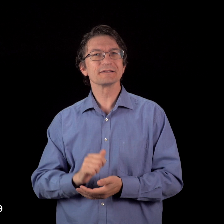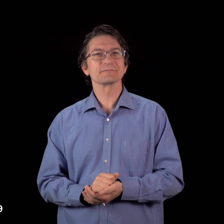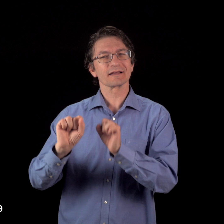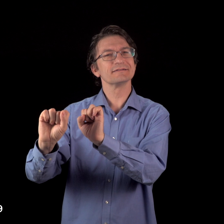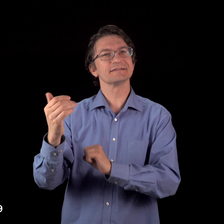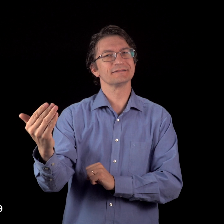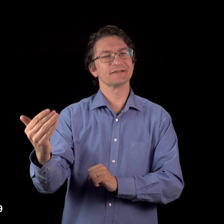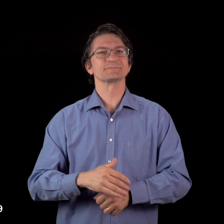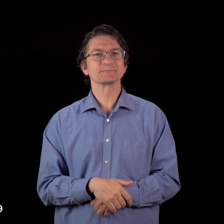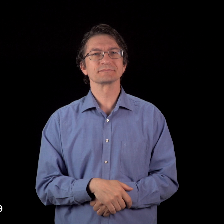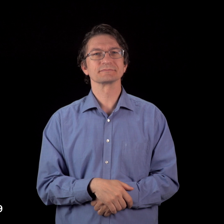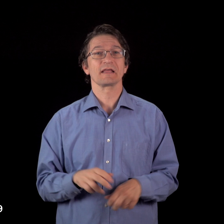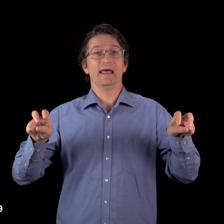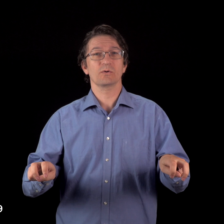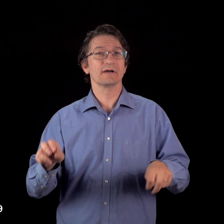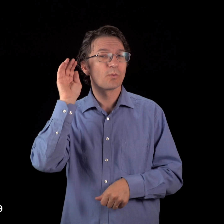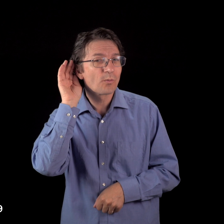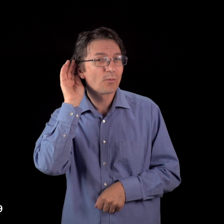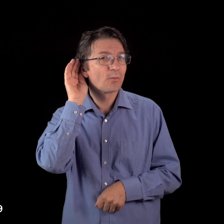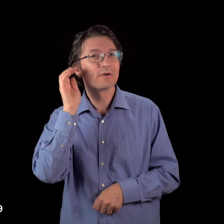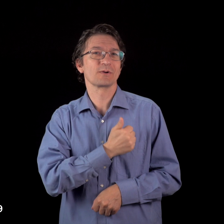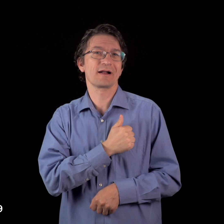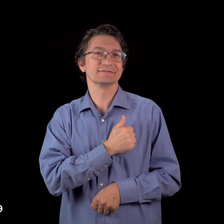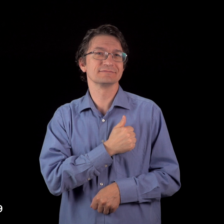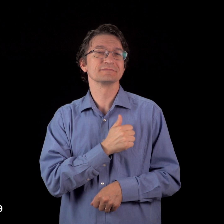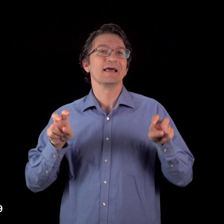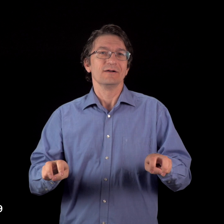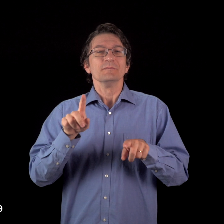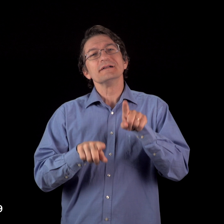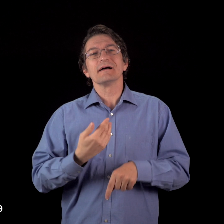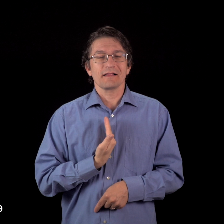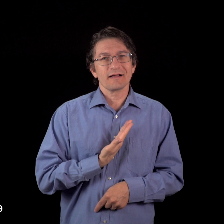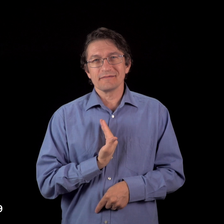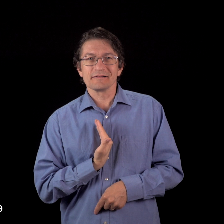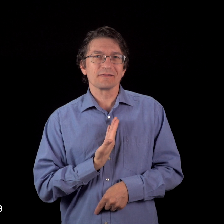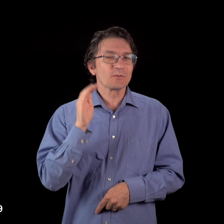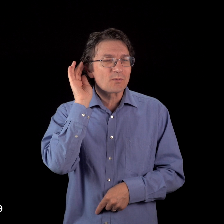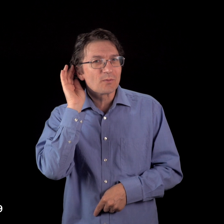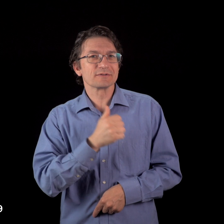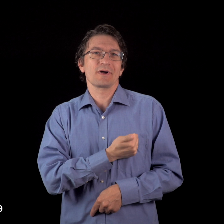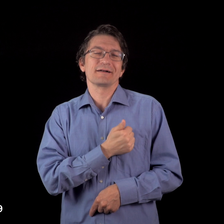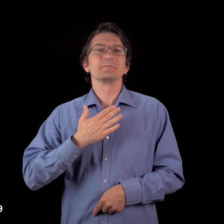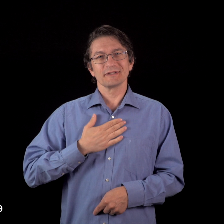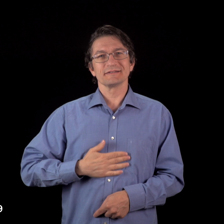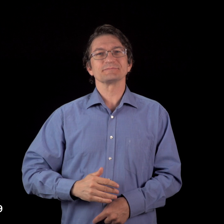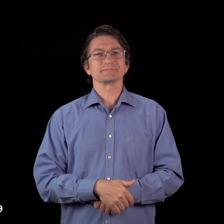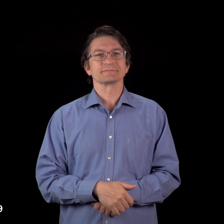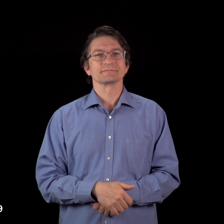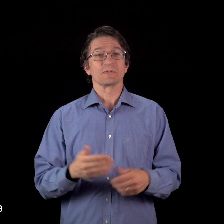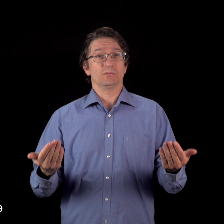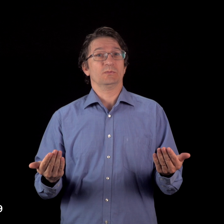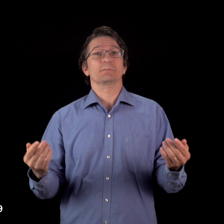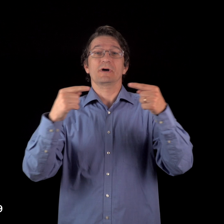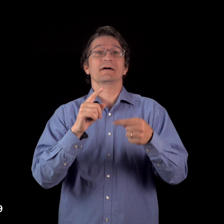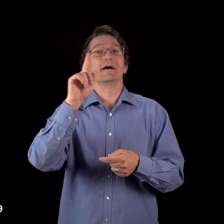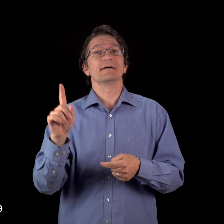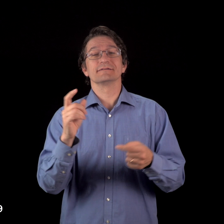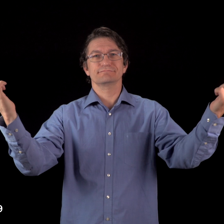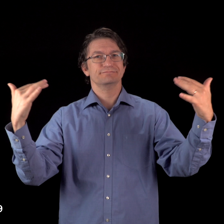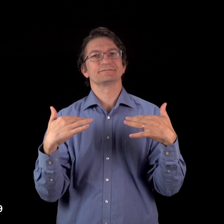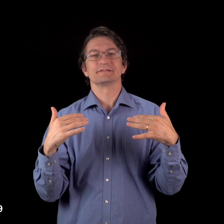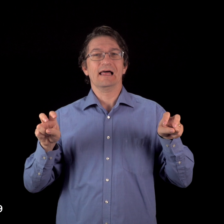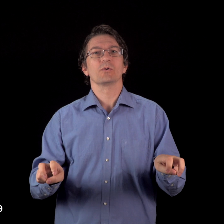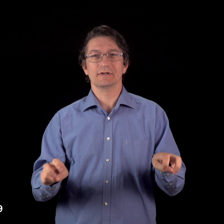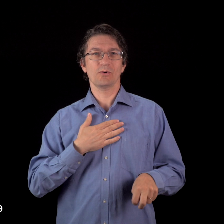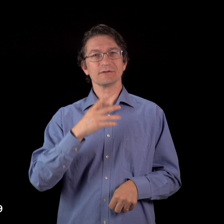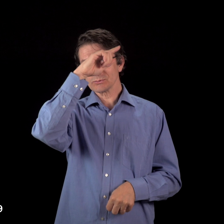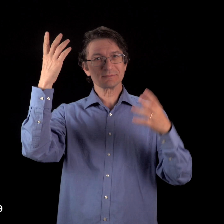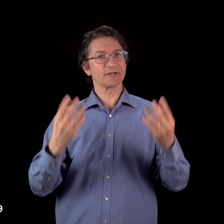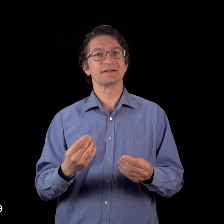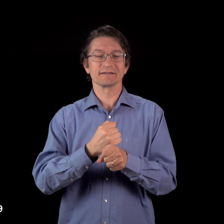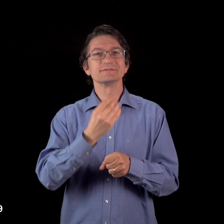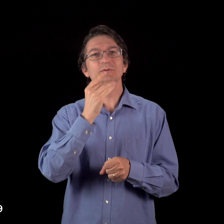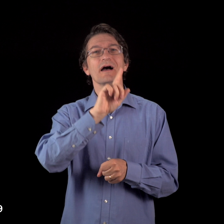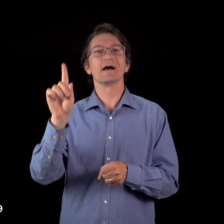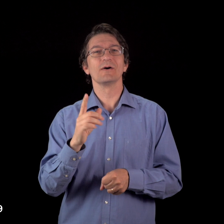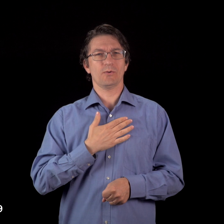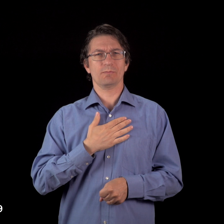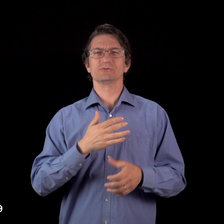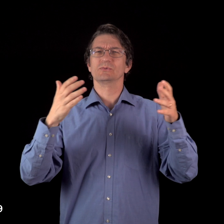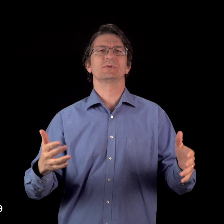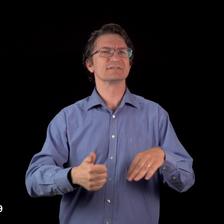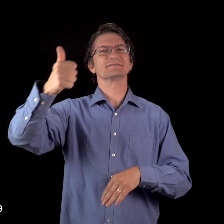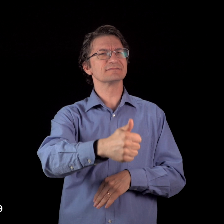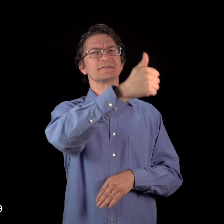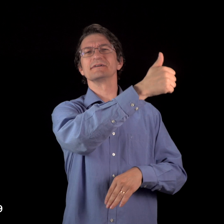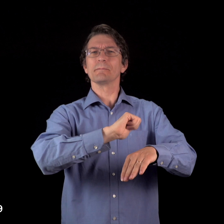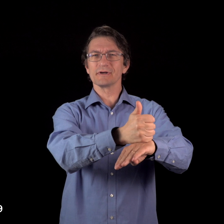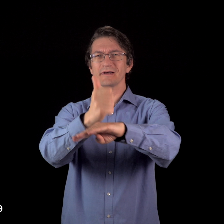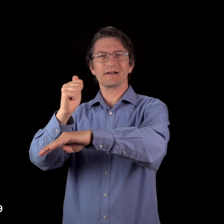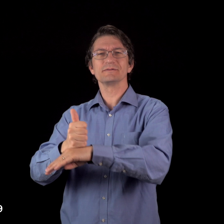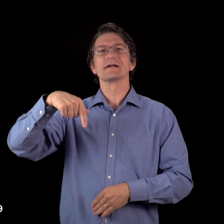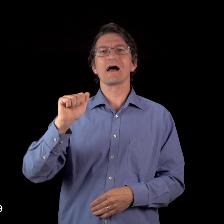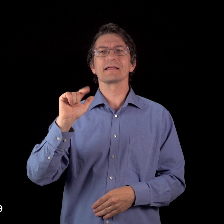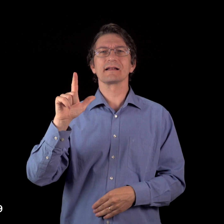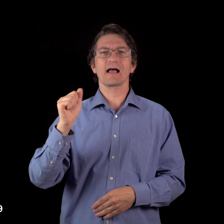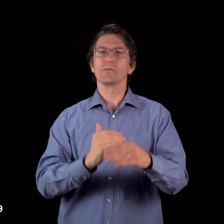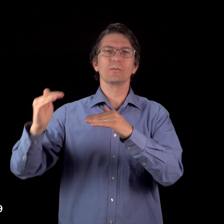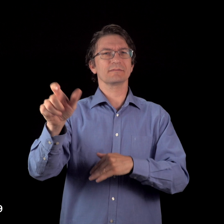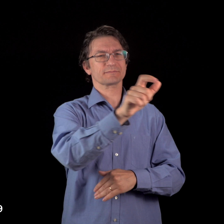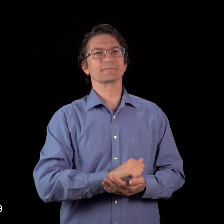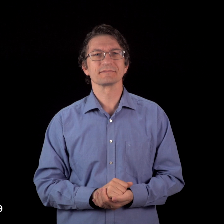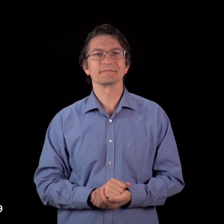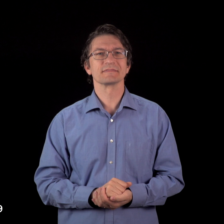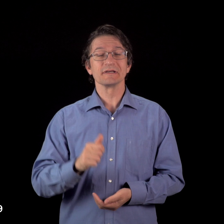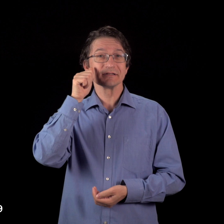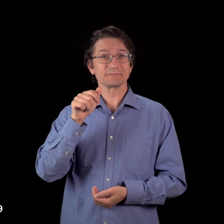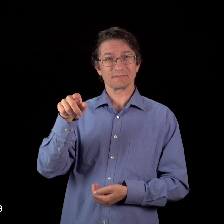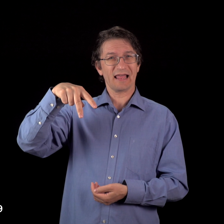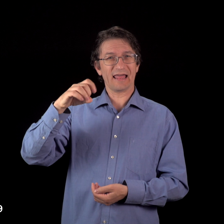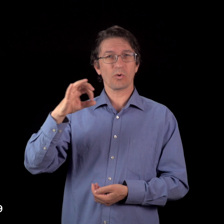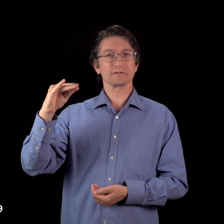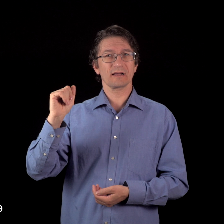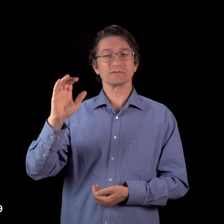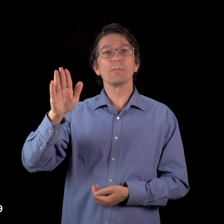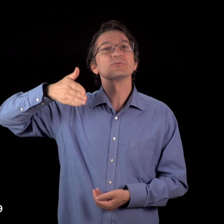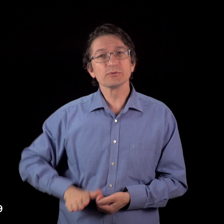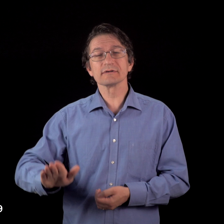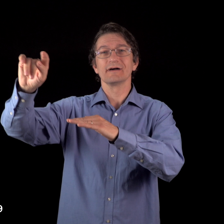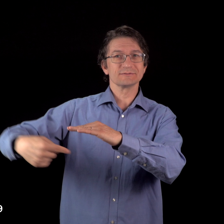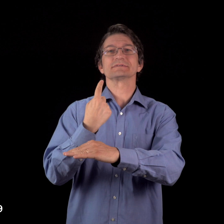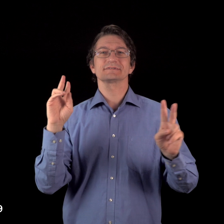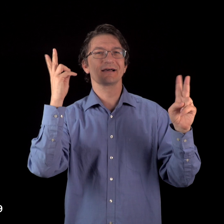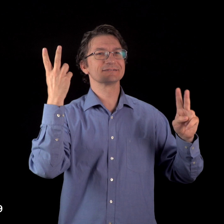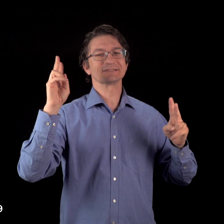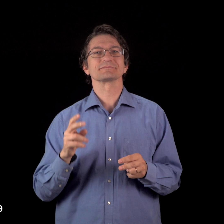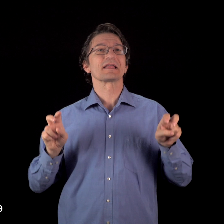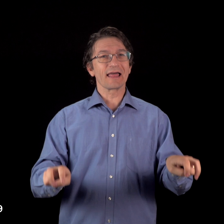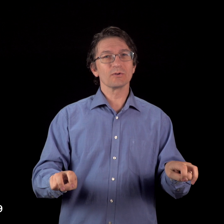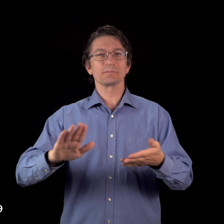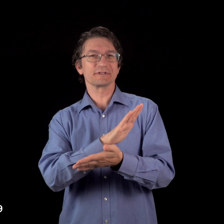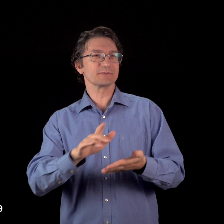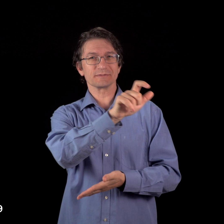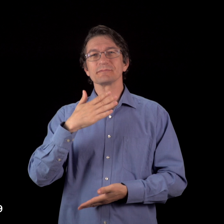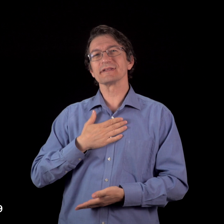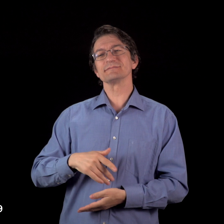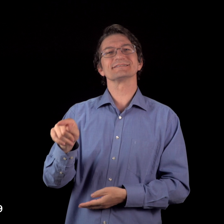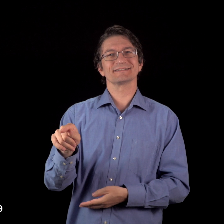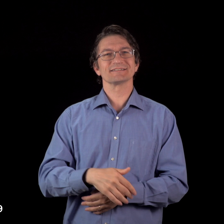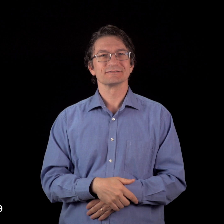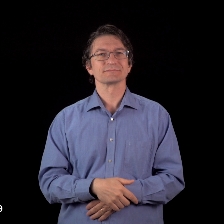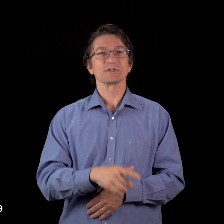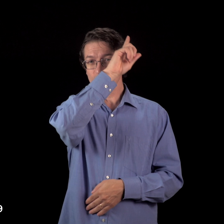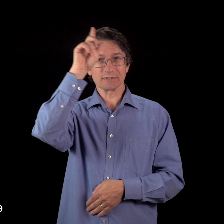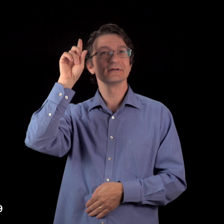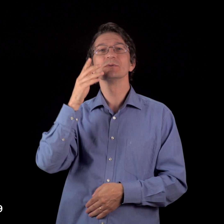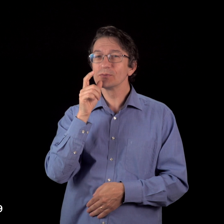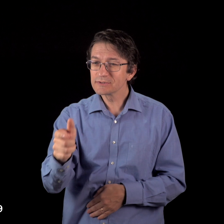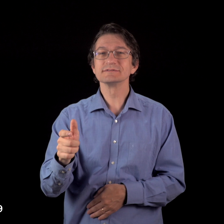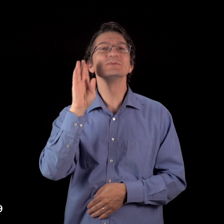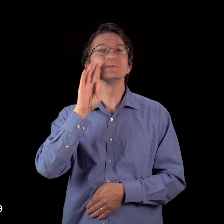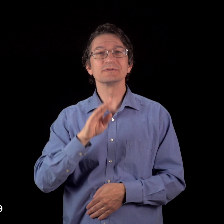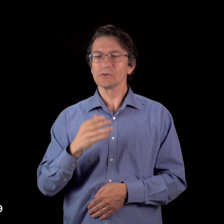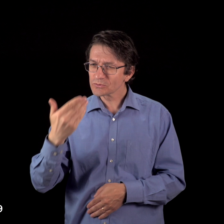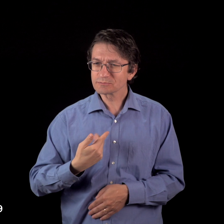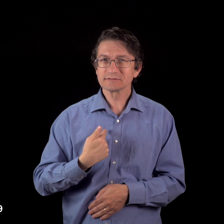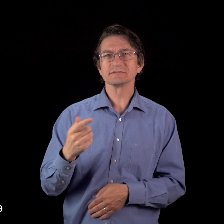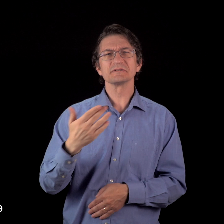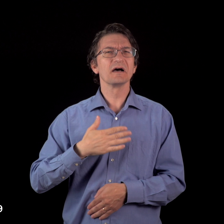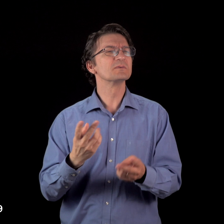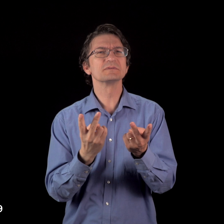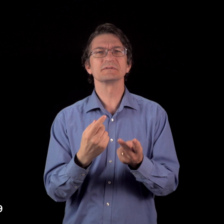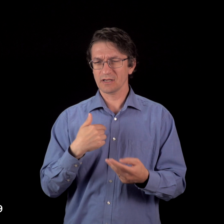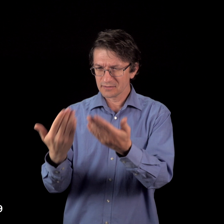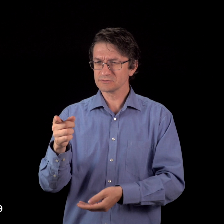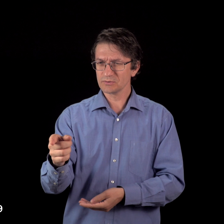For John had been telling Herod, “It is not lawful for you to have your brother’s wife!” So Herodias held a grudge against John and wanted to kill him. But she had been unable, because Herod feared John and protected him, knowing that he was a righteous and holy man.